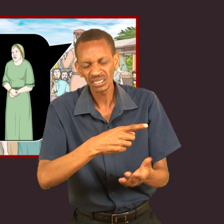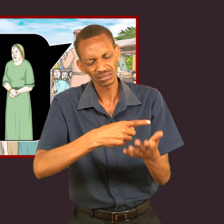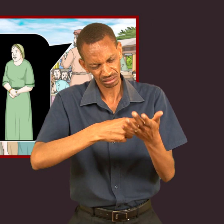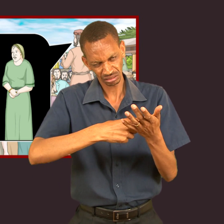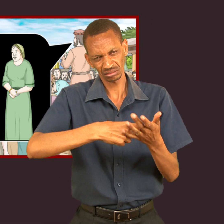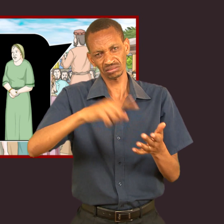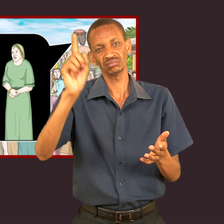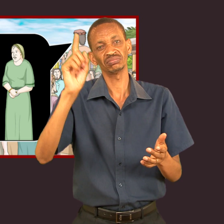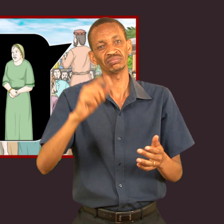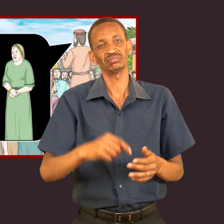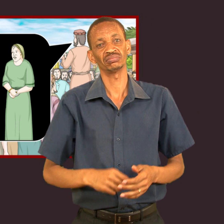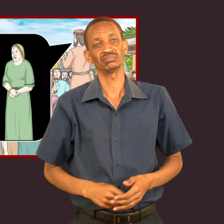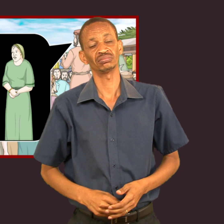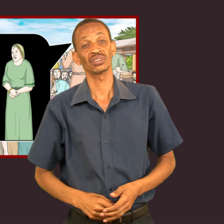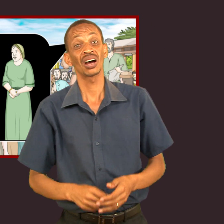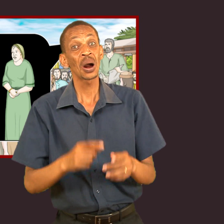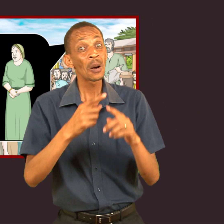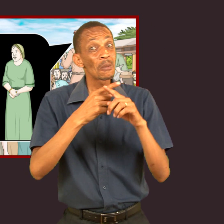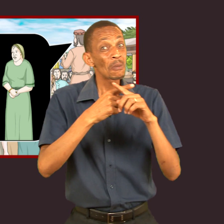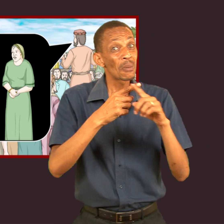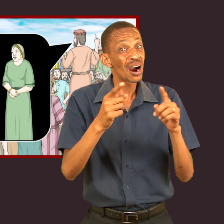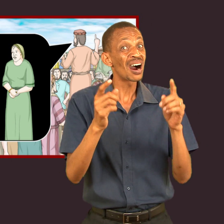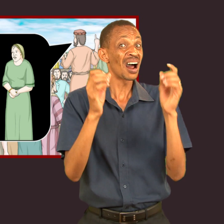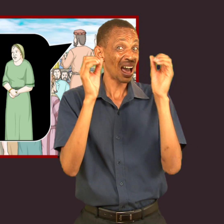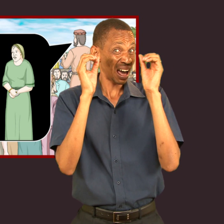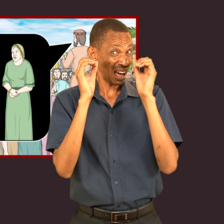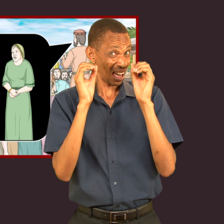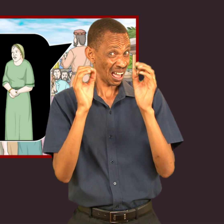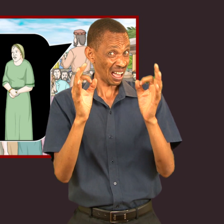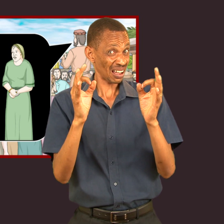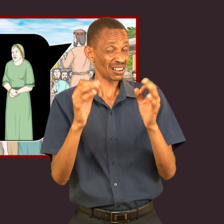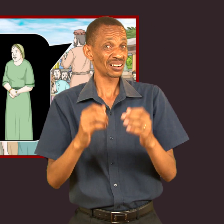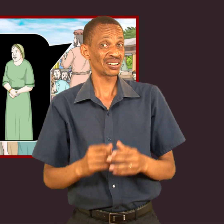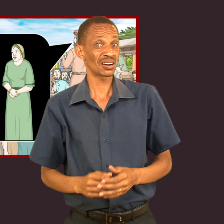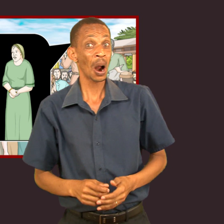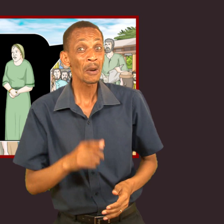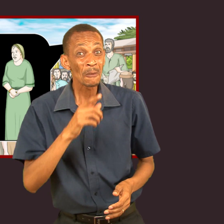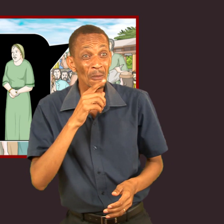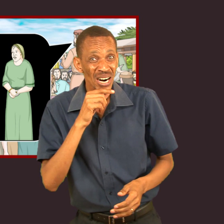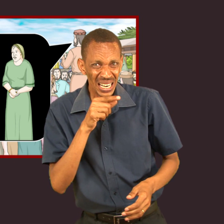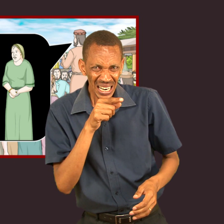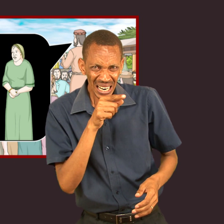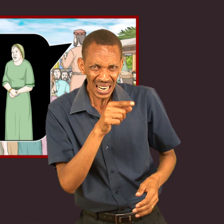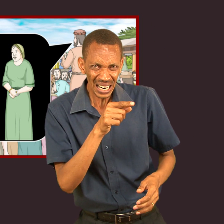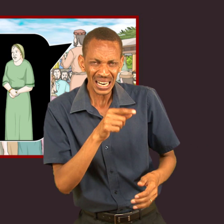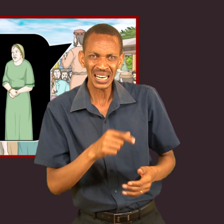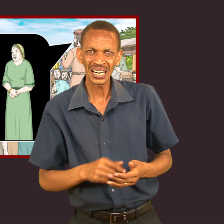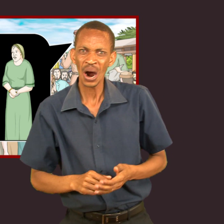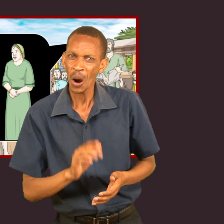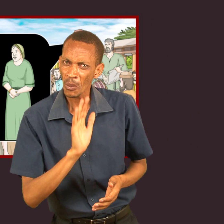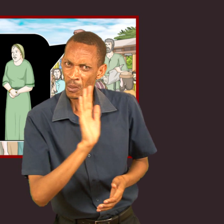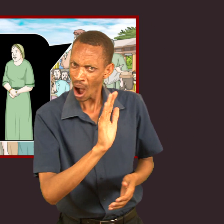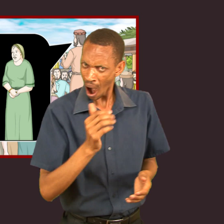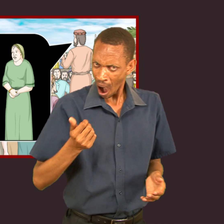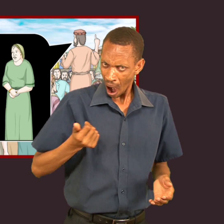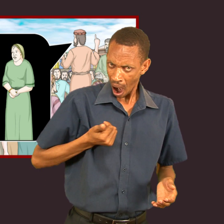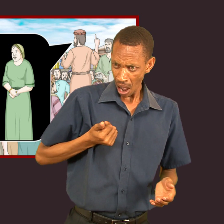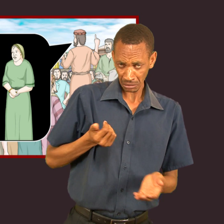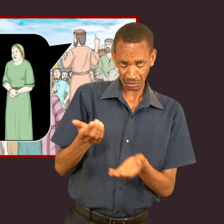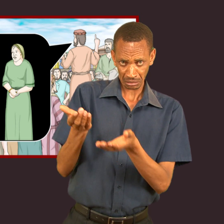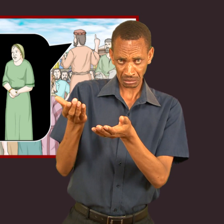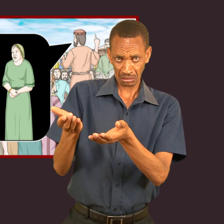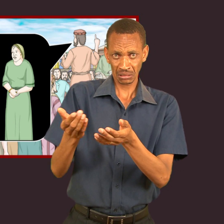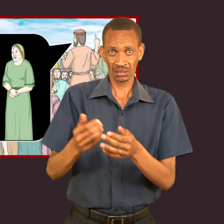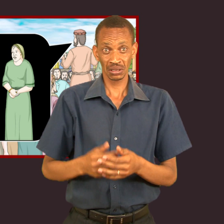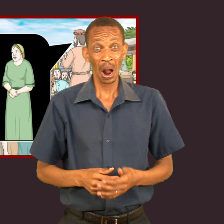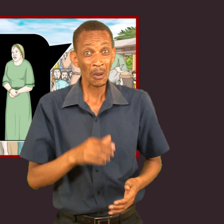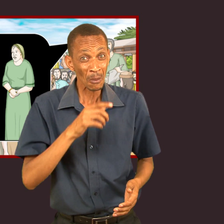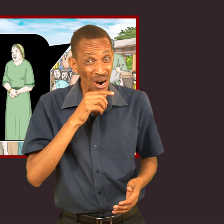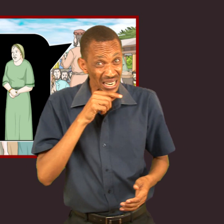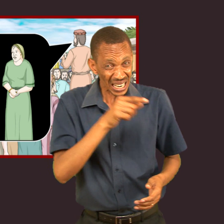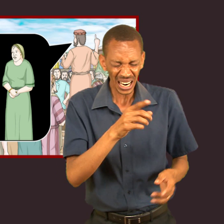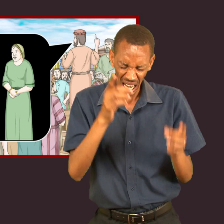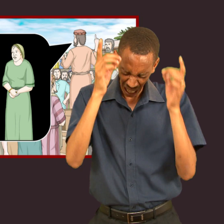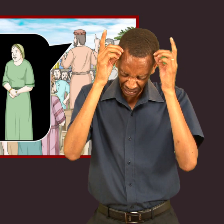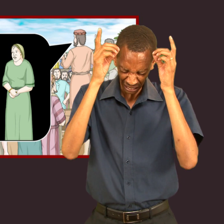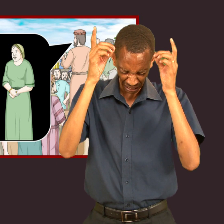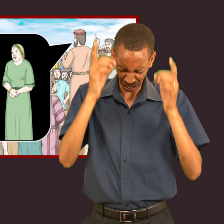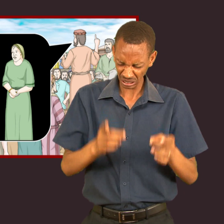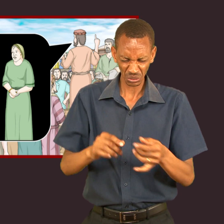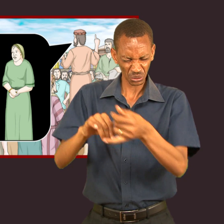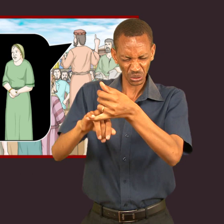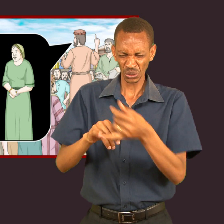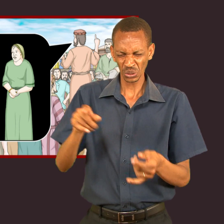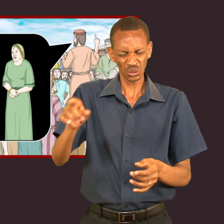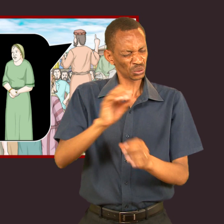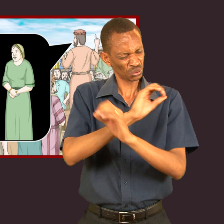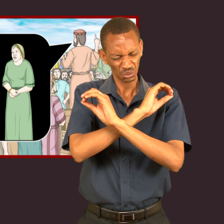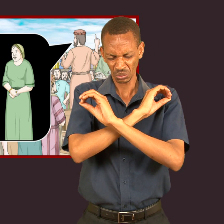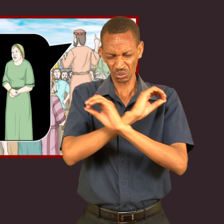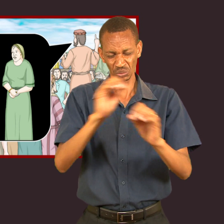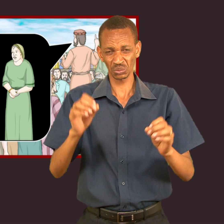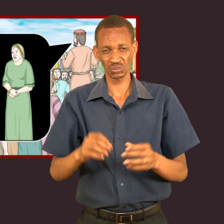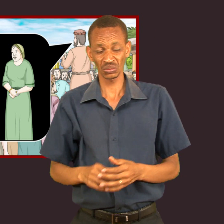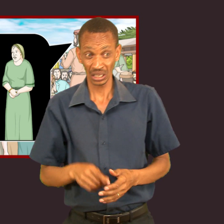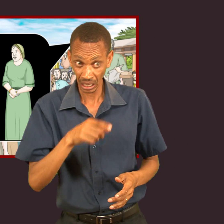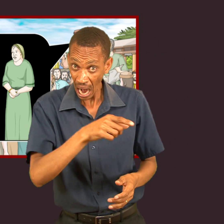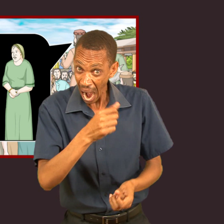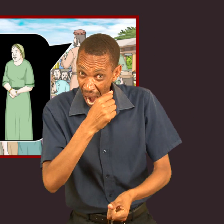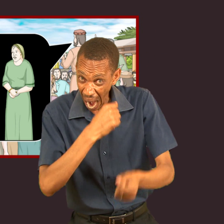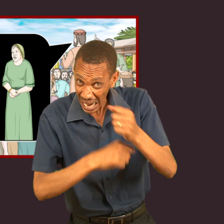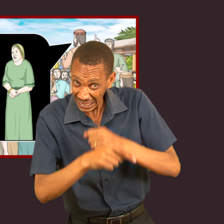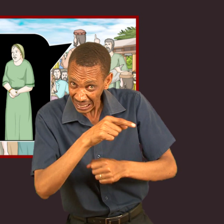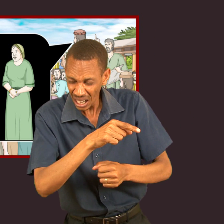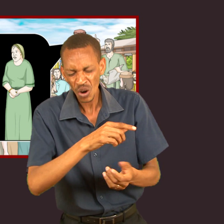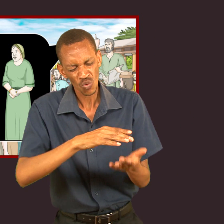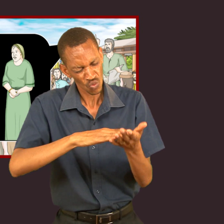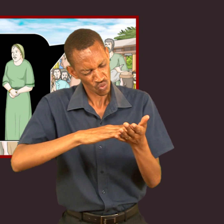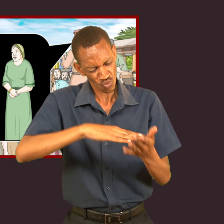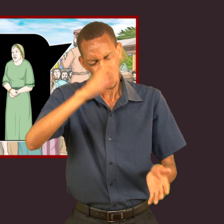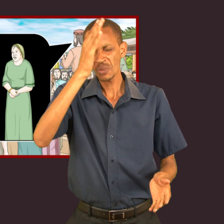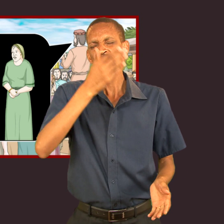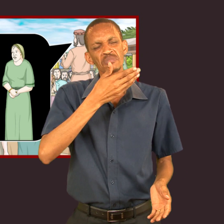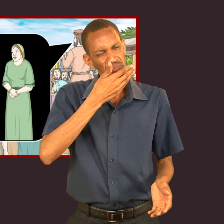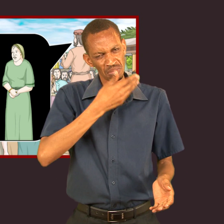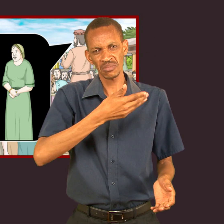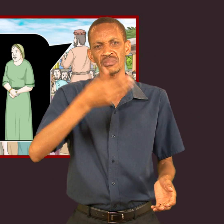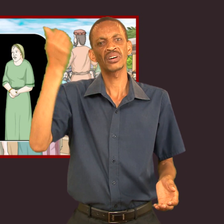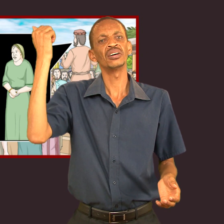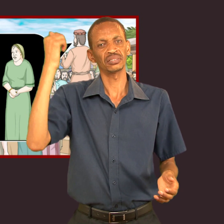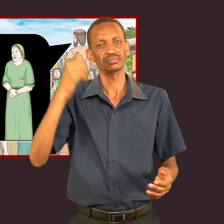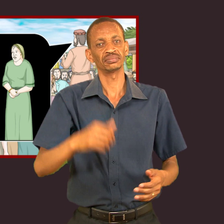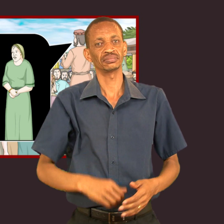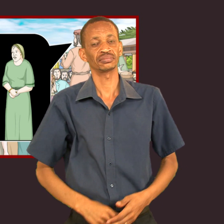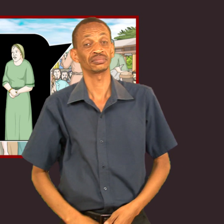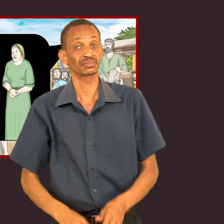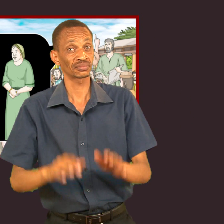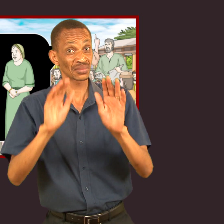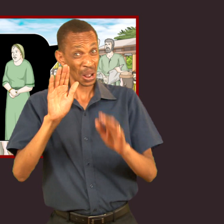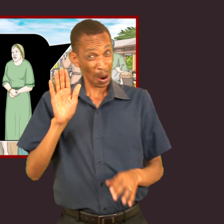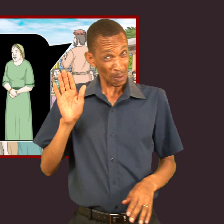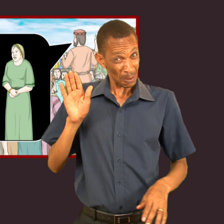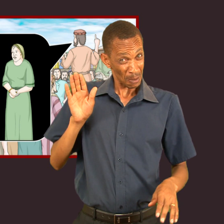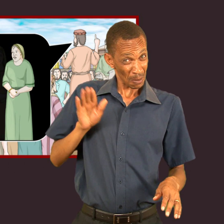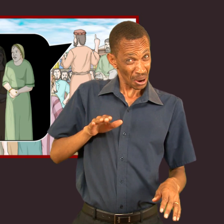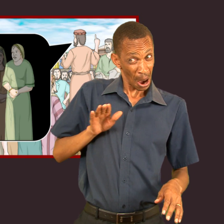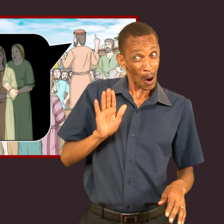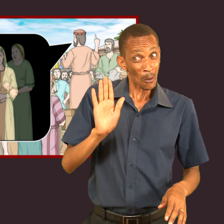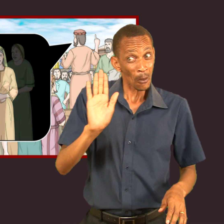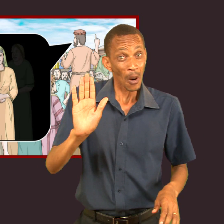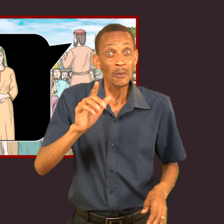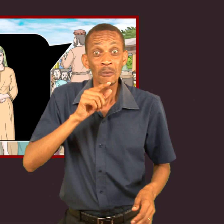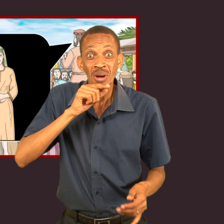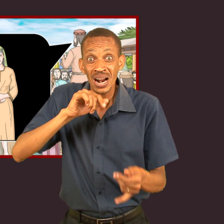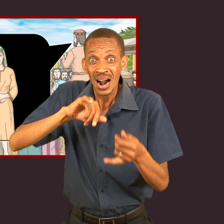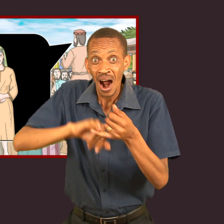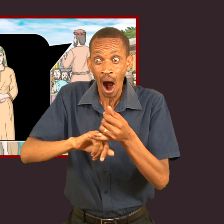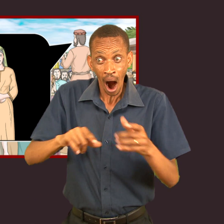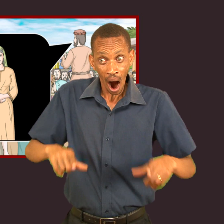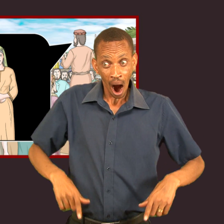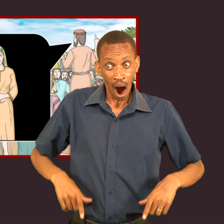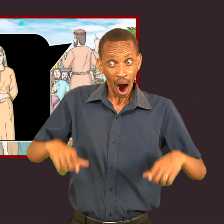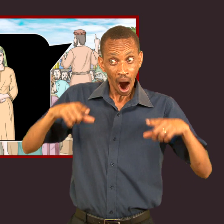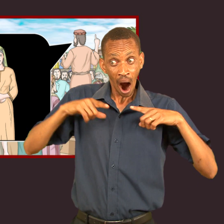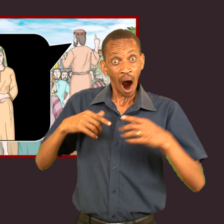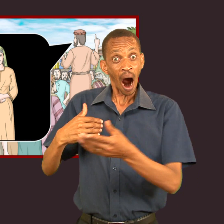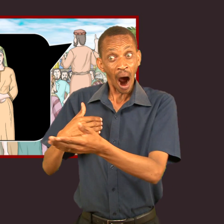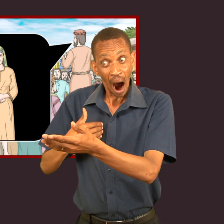So then, he who marries the virgin does well, but he who does not marry her does even better.